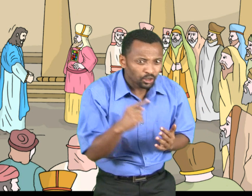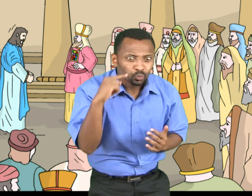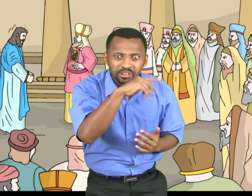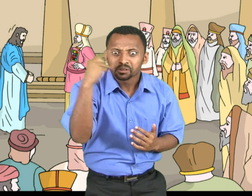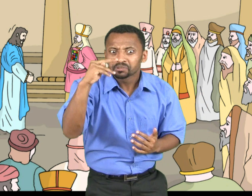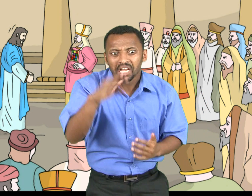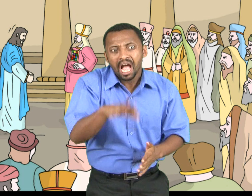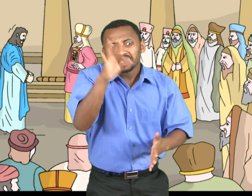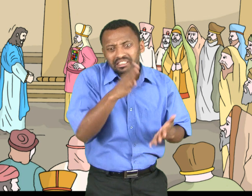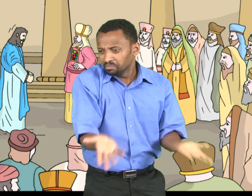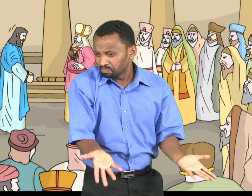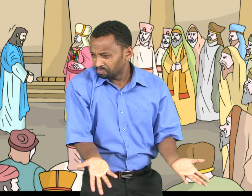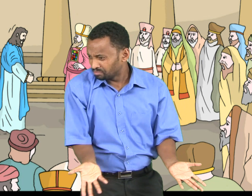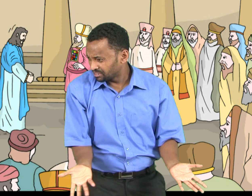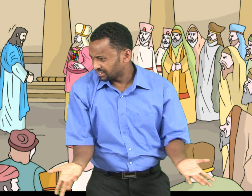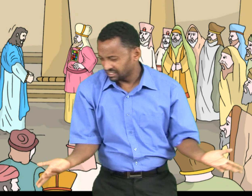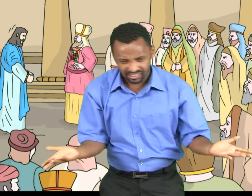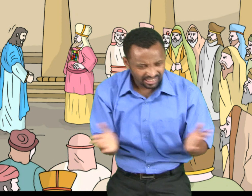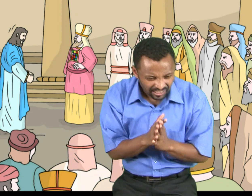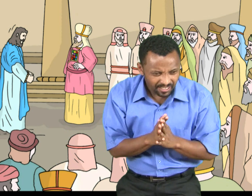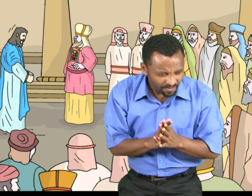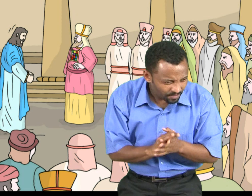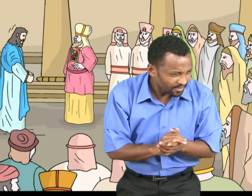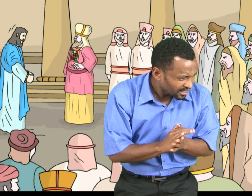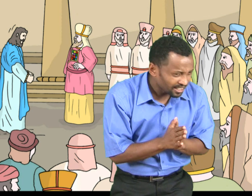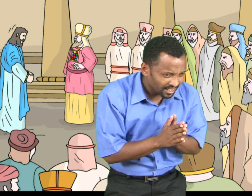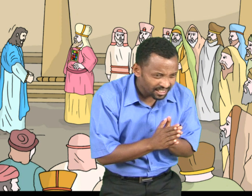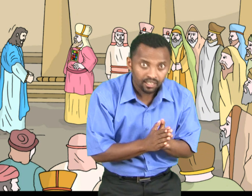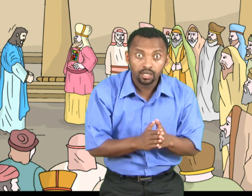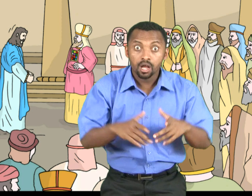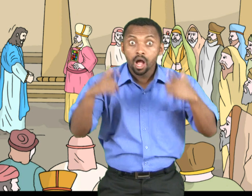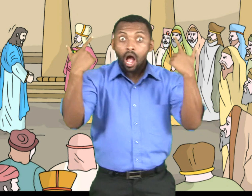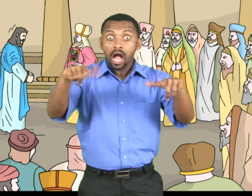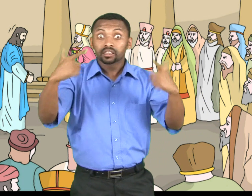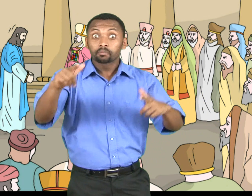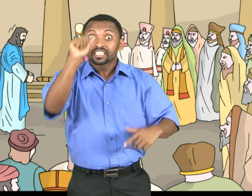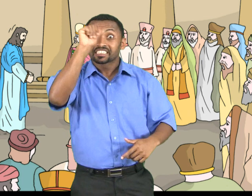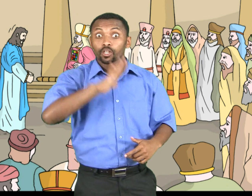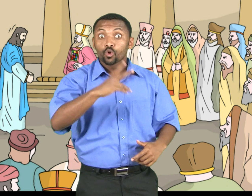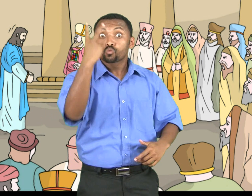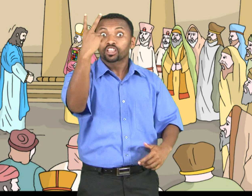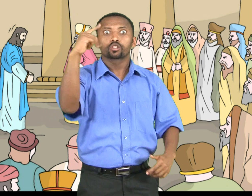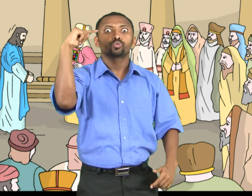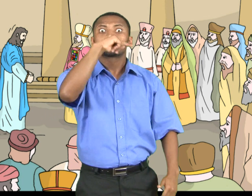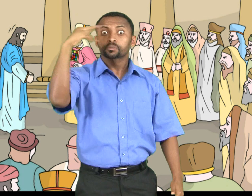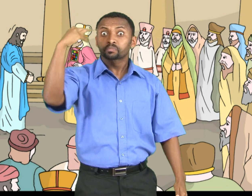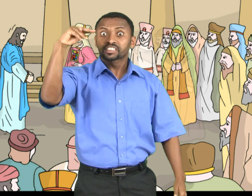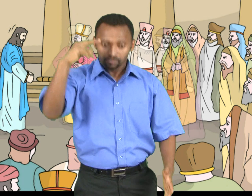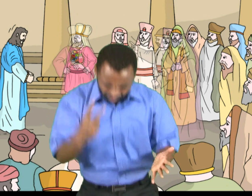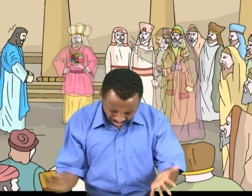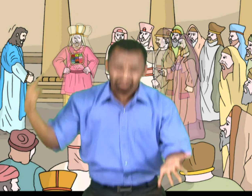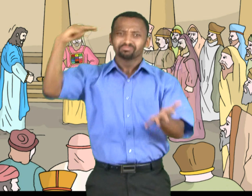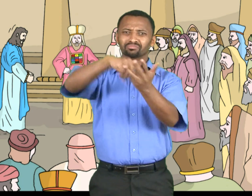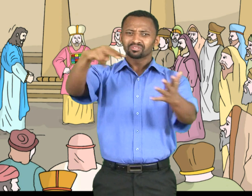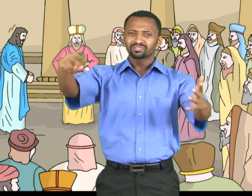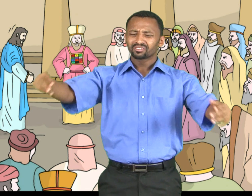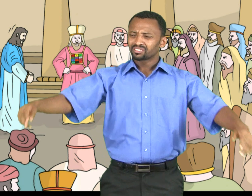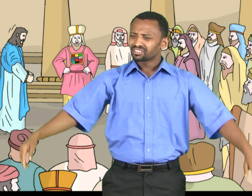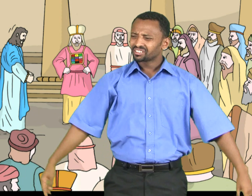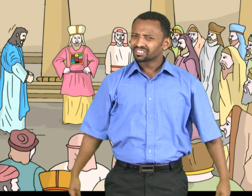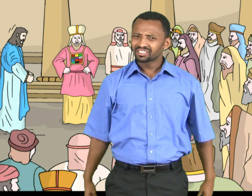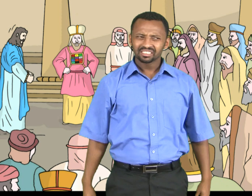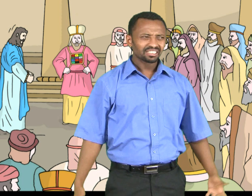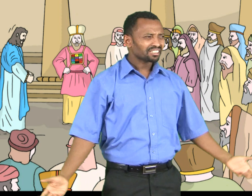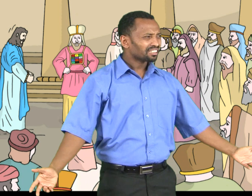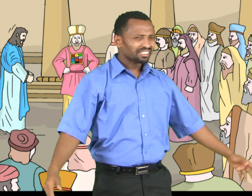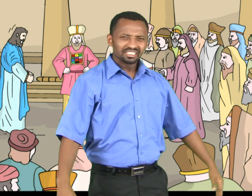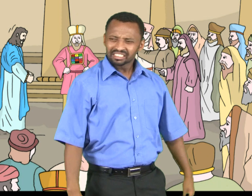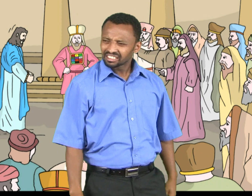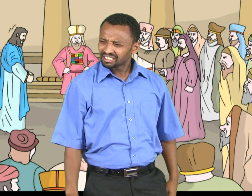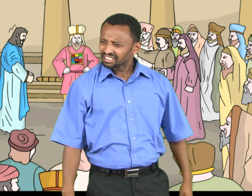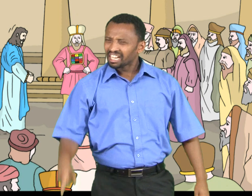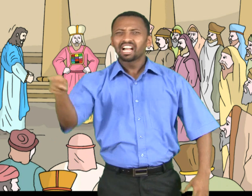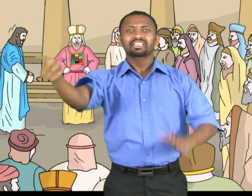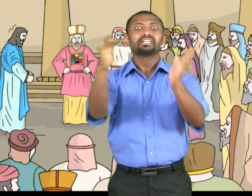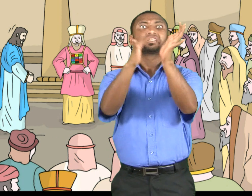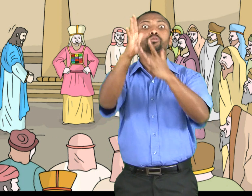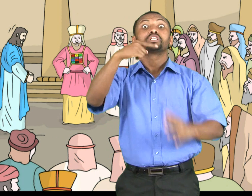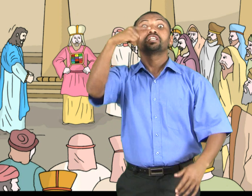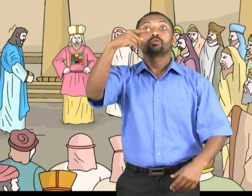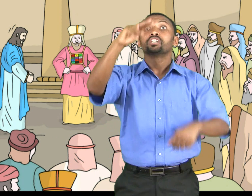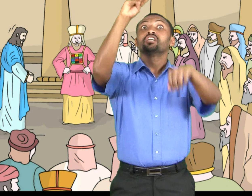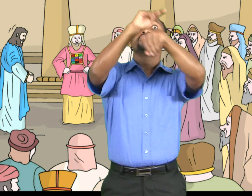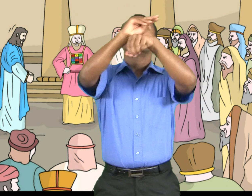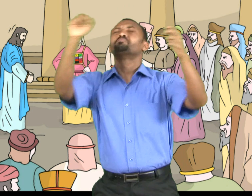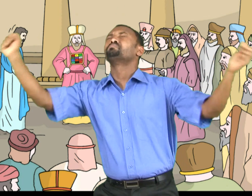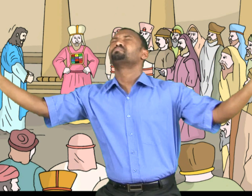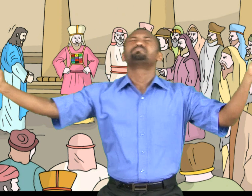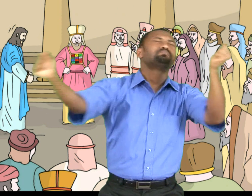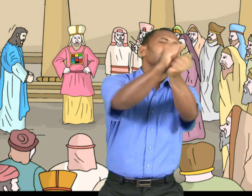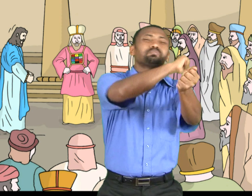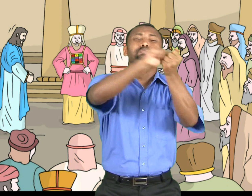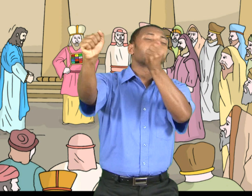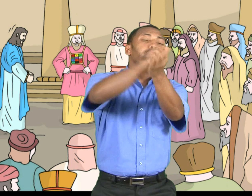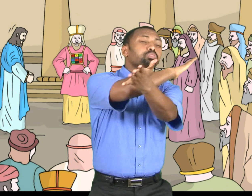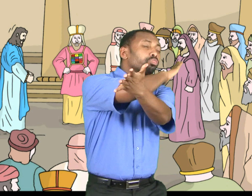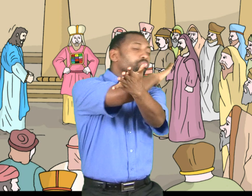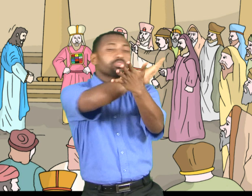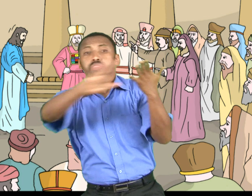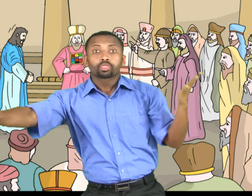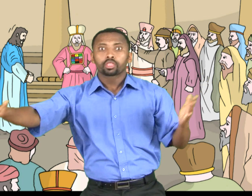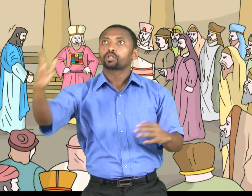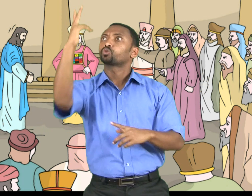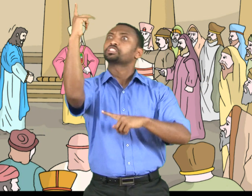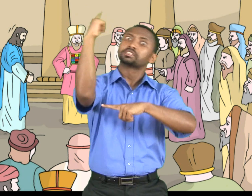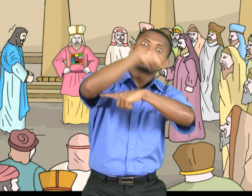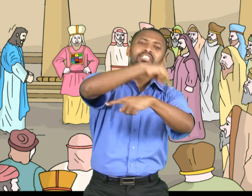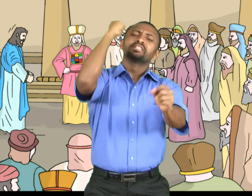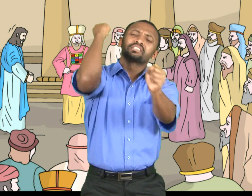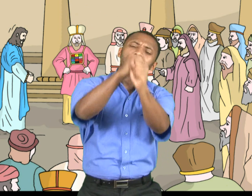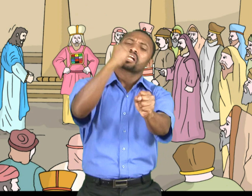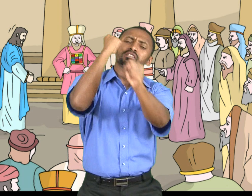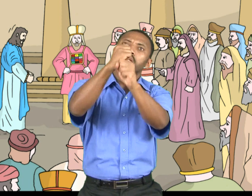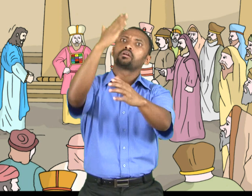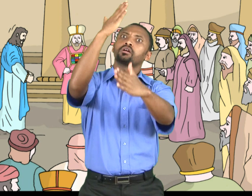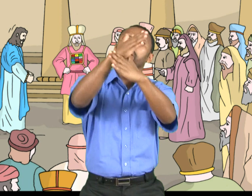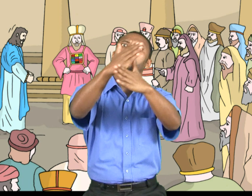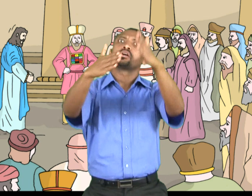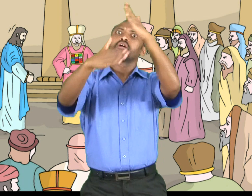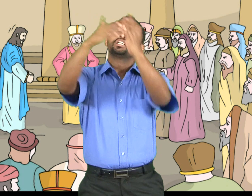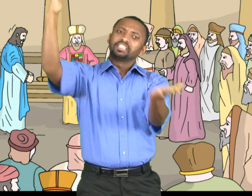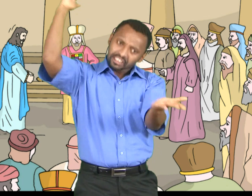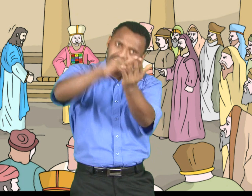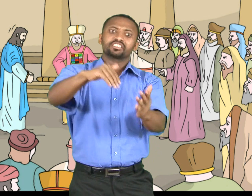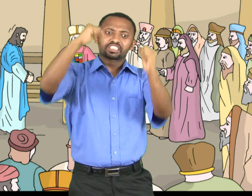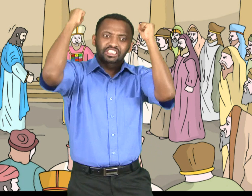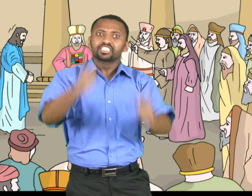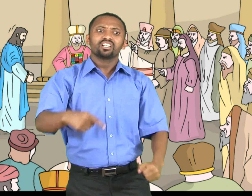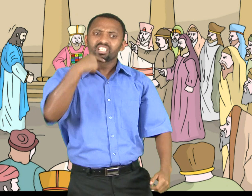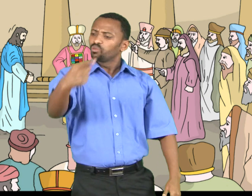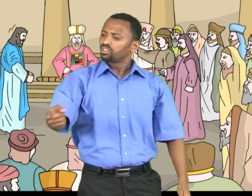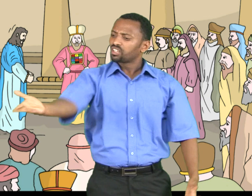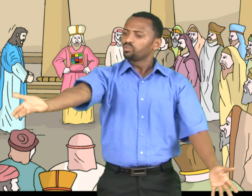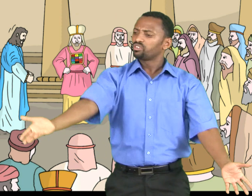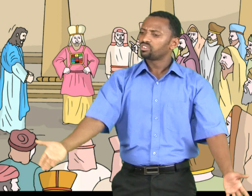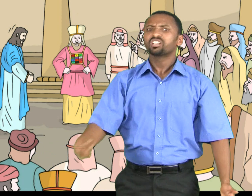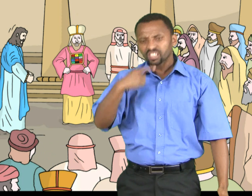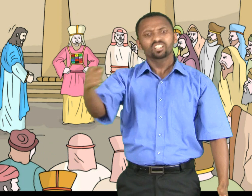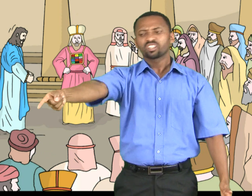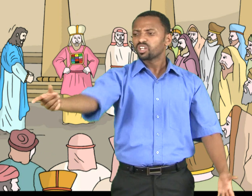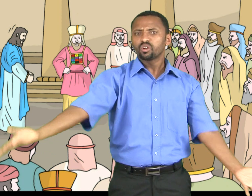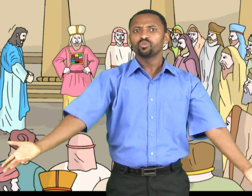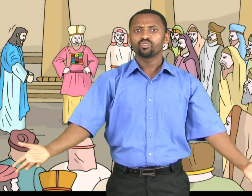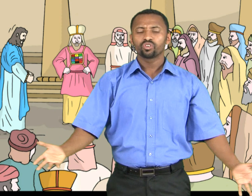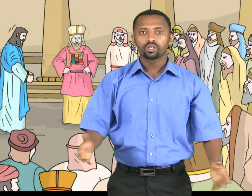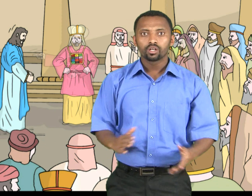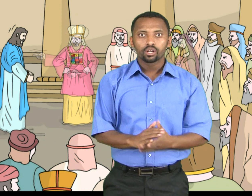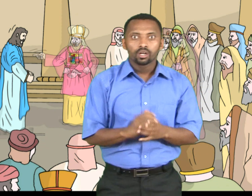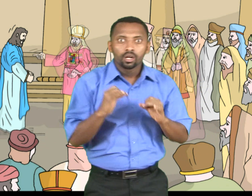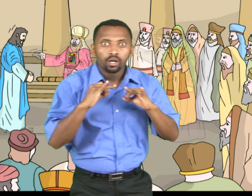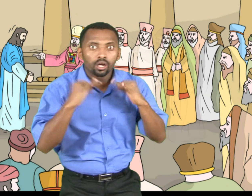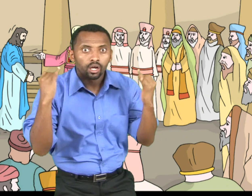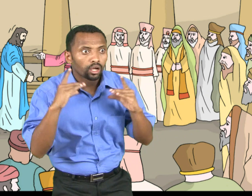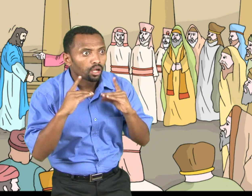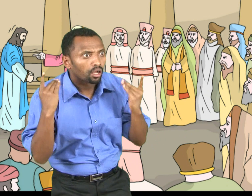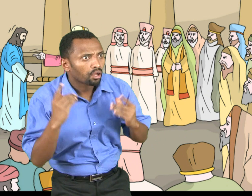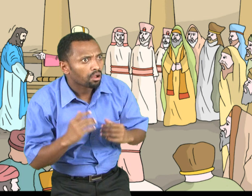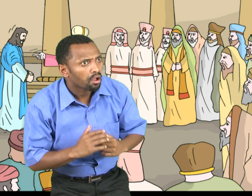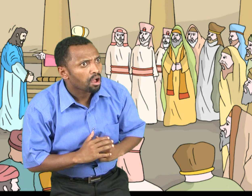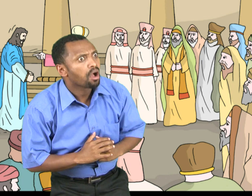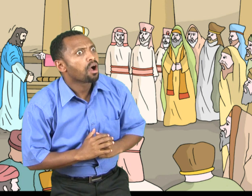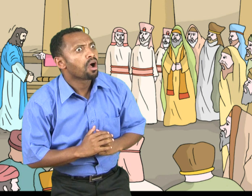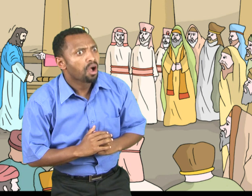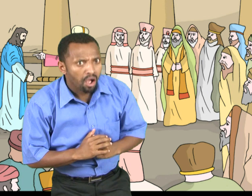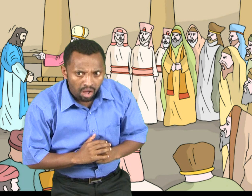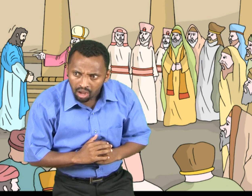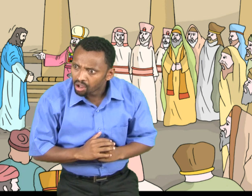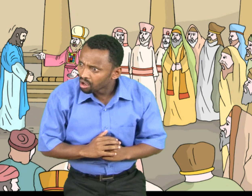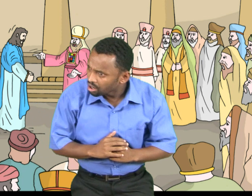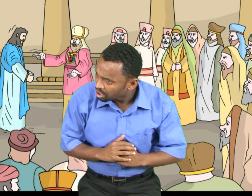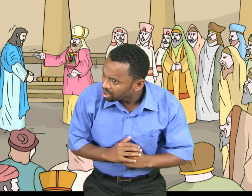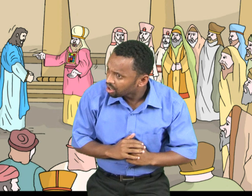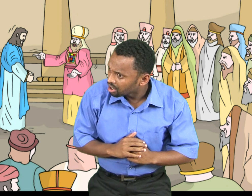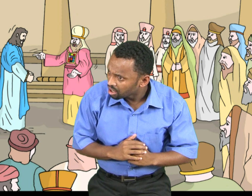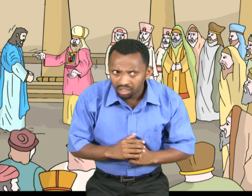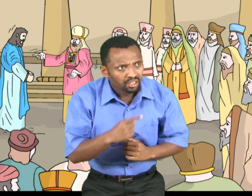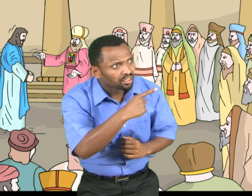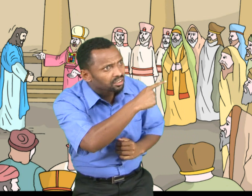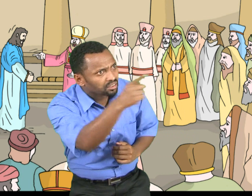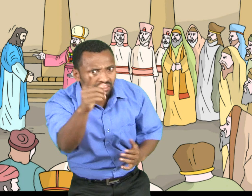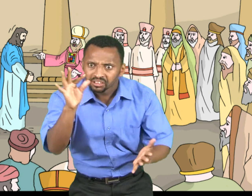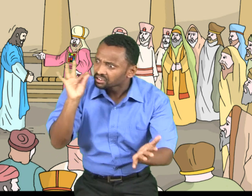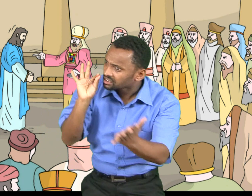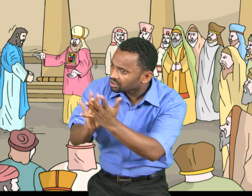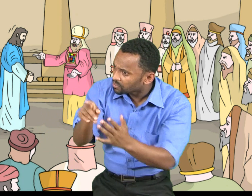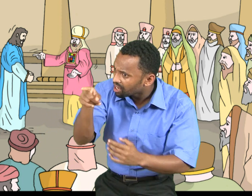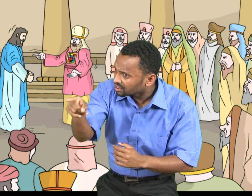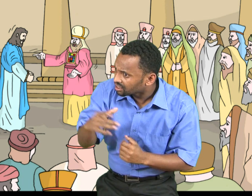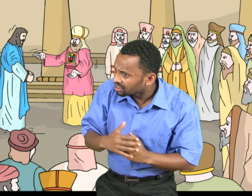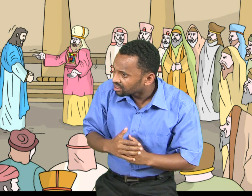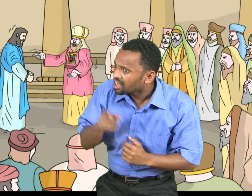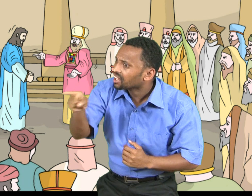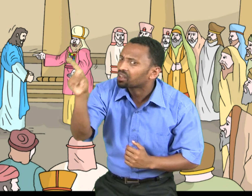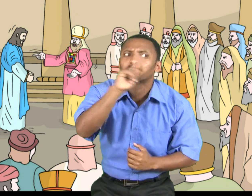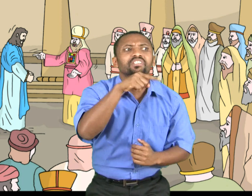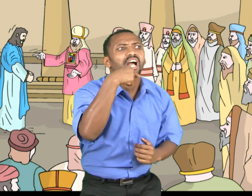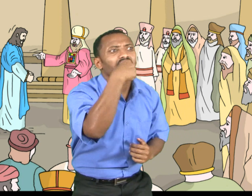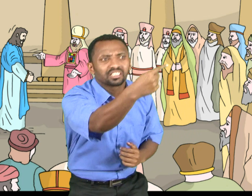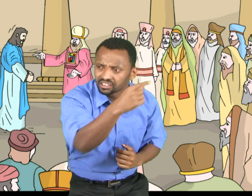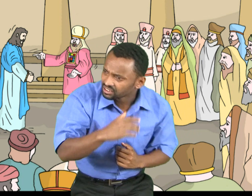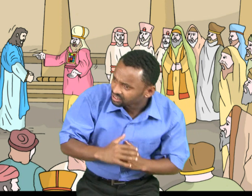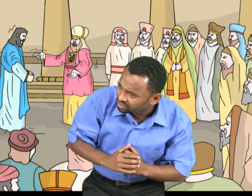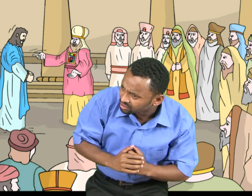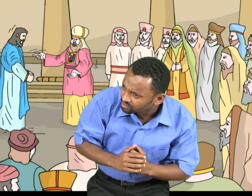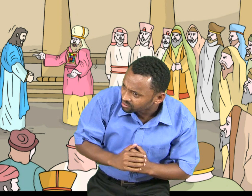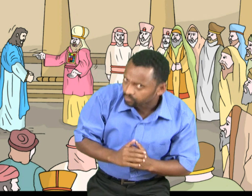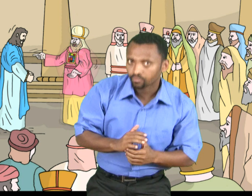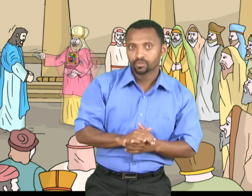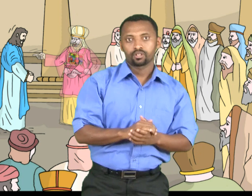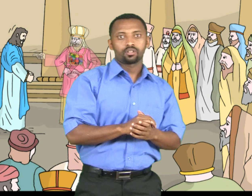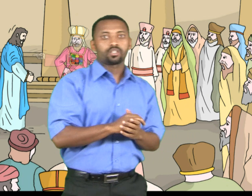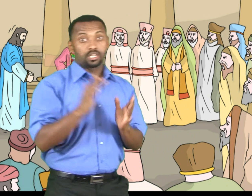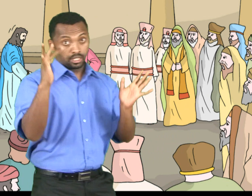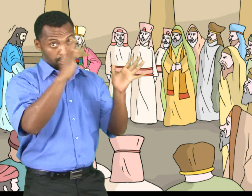Finally two came forward and declared, “This man said, ‘I am able to destroy the temple of God and rebuild it in three days.’” So the high priest stood up and asked Him, “Have You no answer?